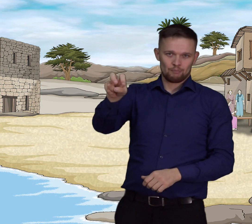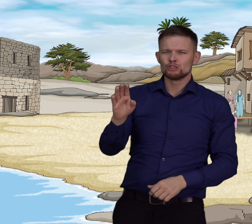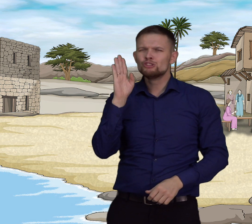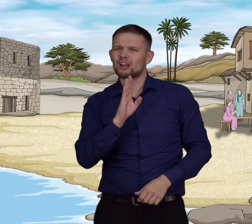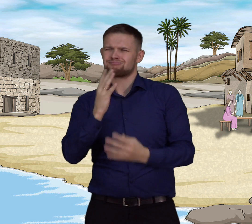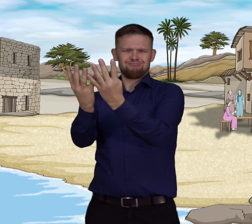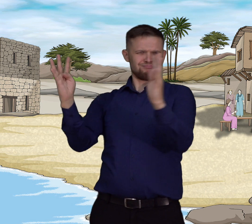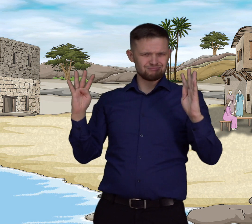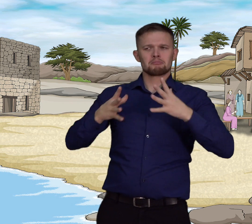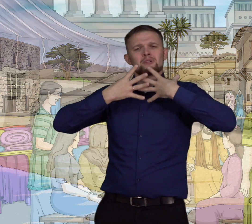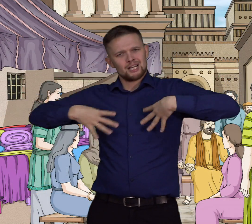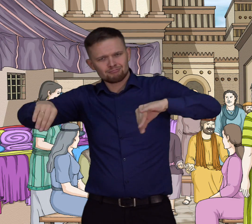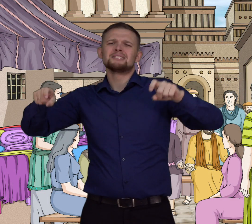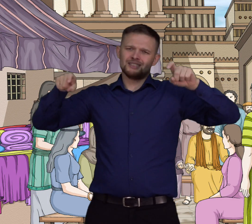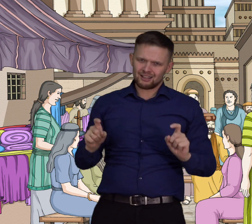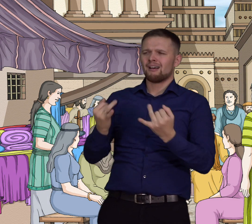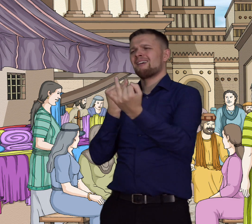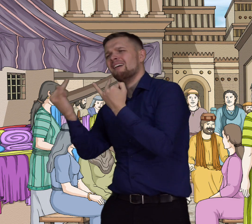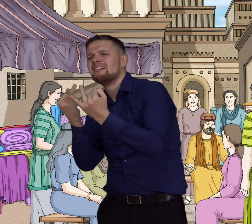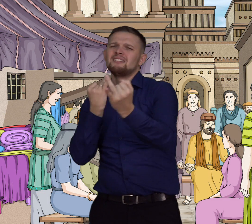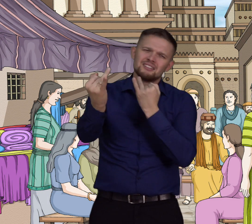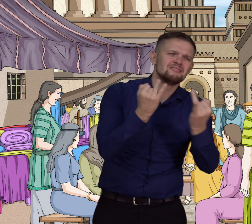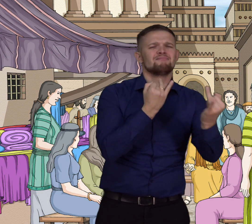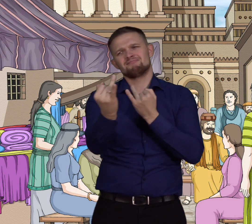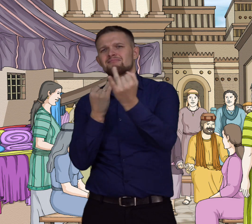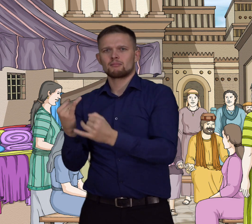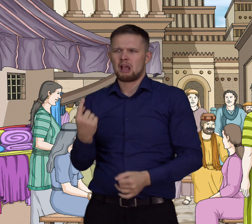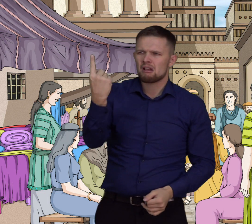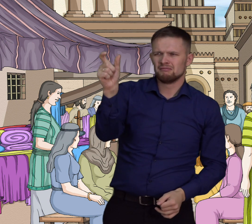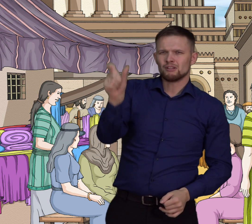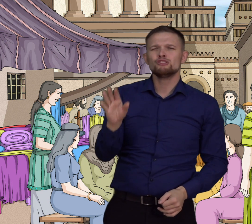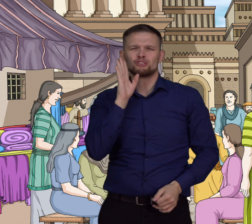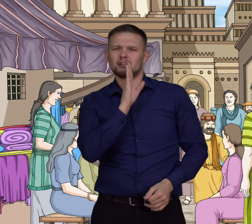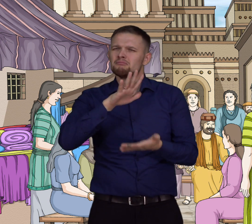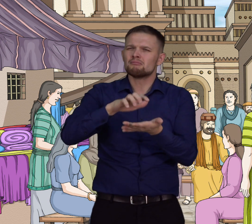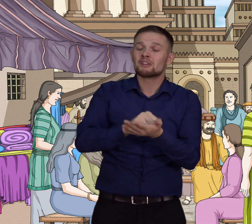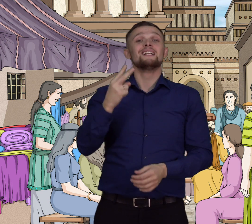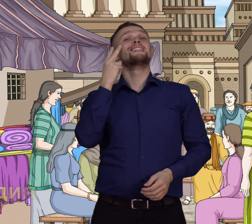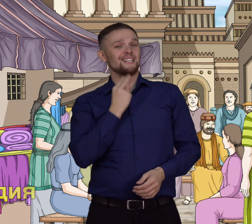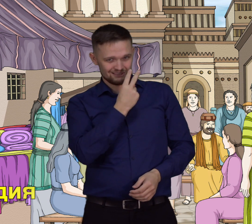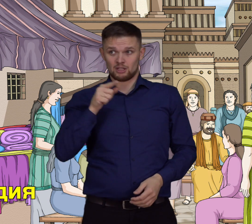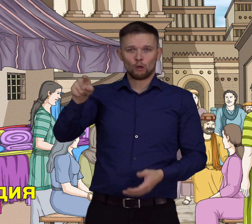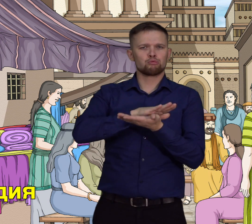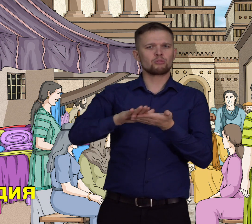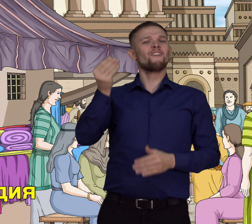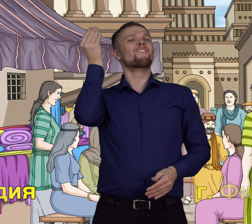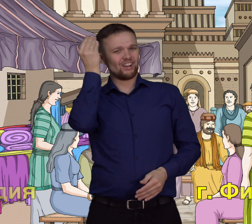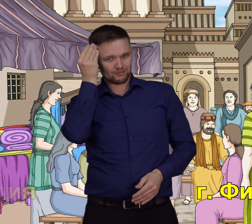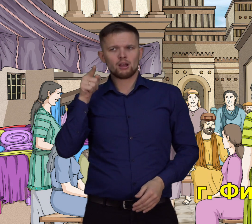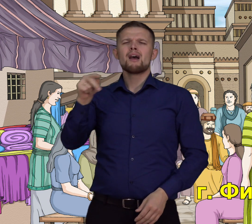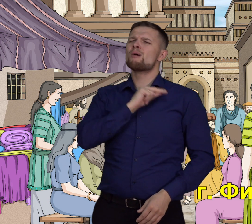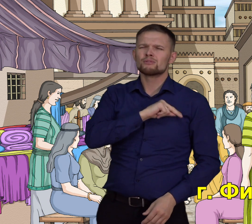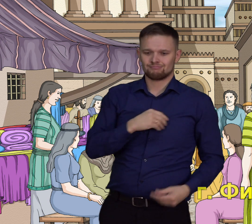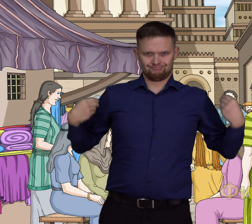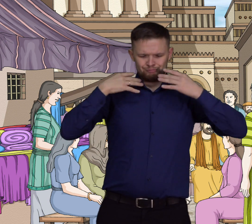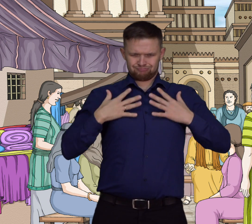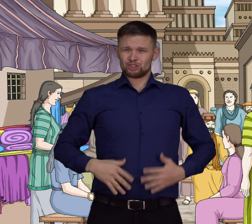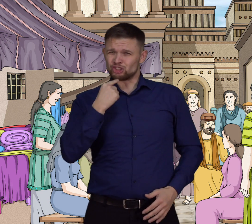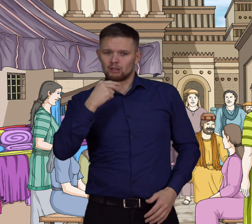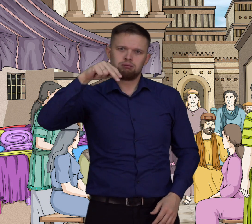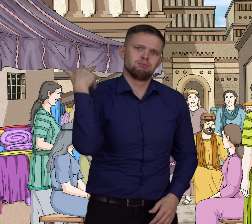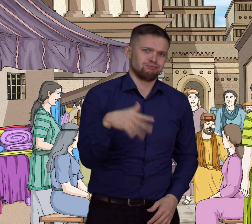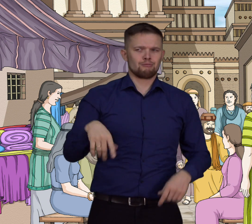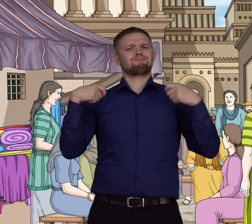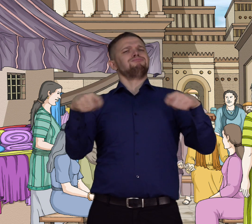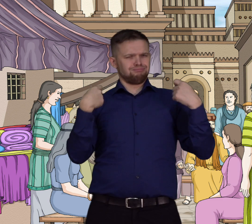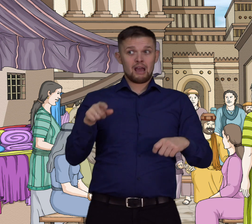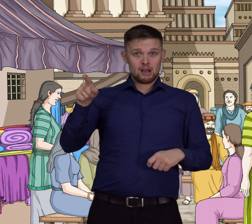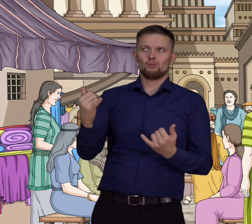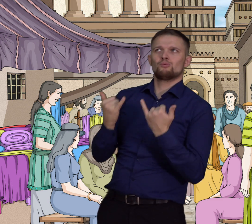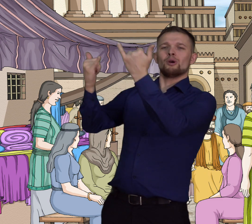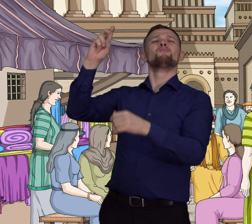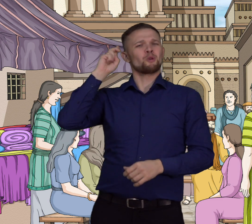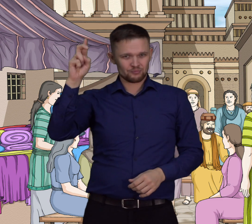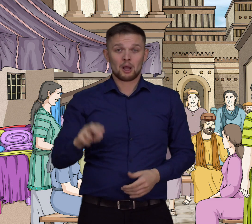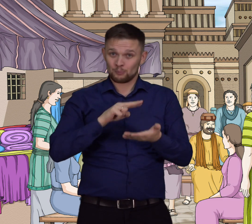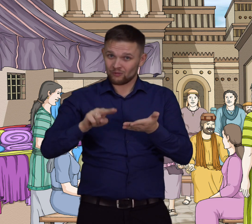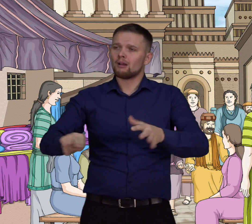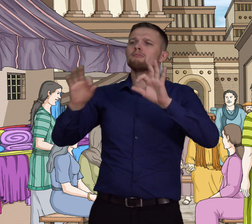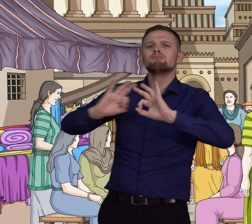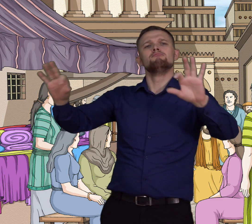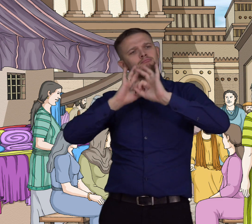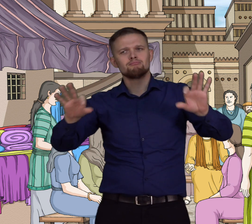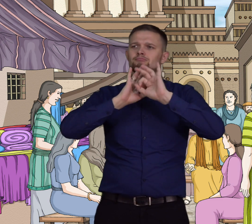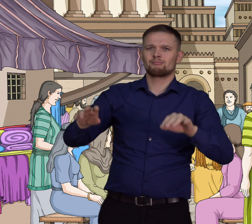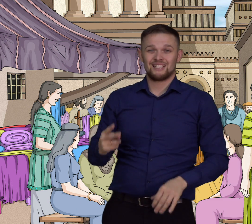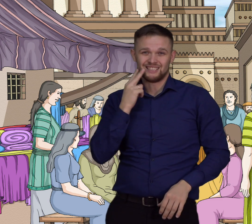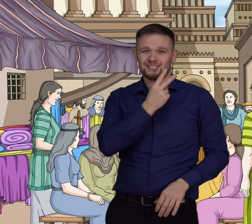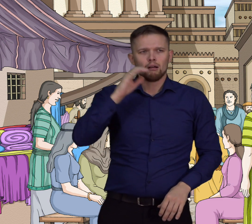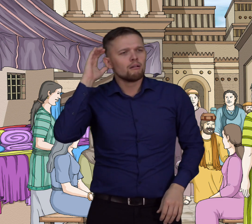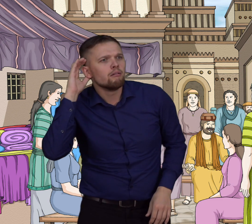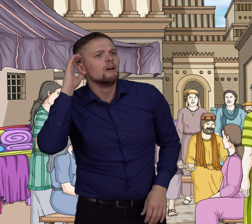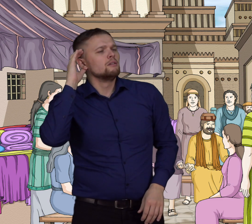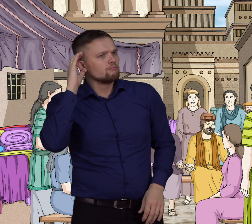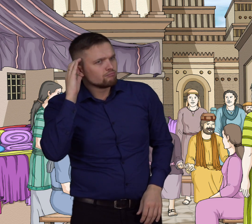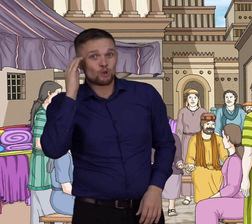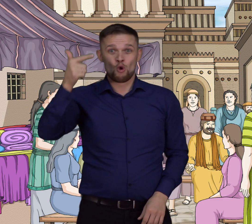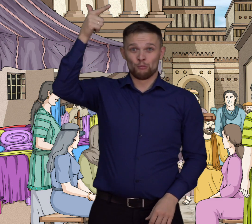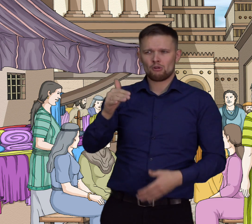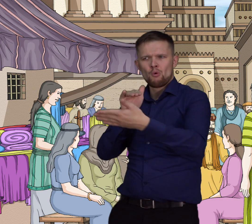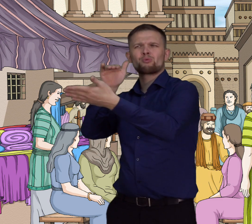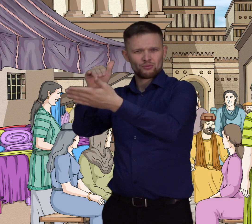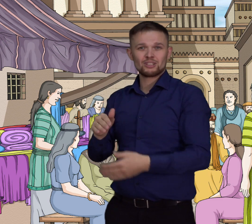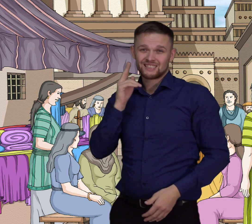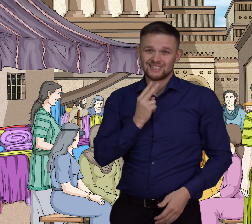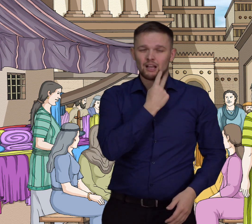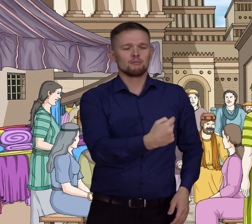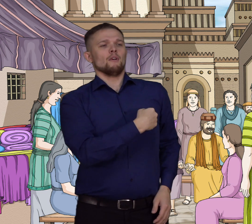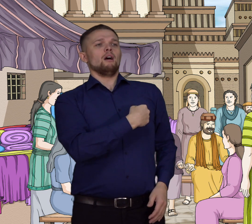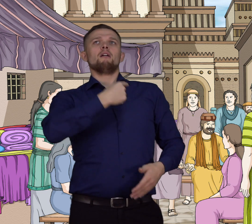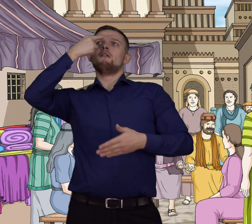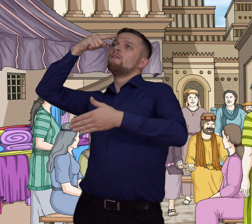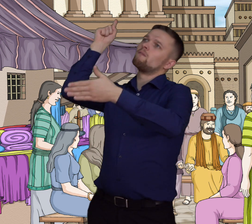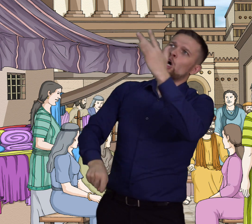Among those listening was a woman named Lydia, a dealer in purple cloth from the city of Thyatira, who was a worshiper of God.